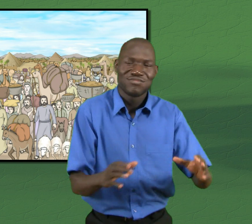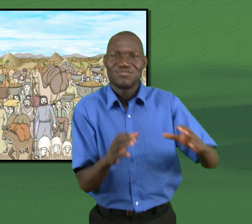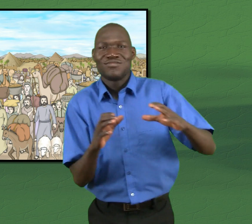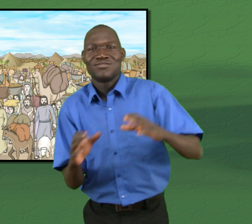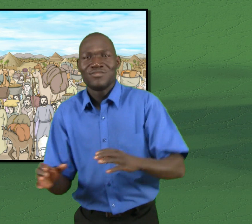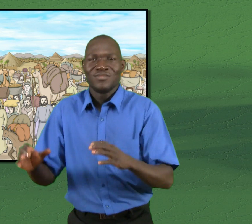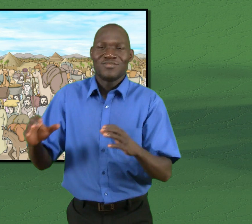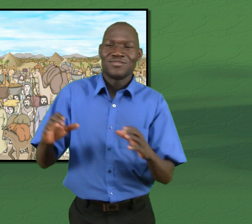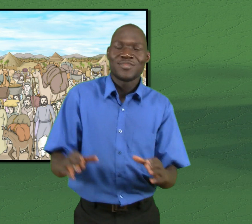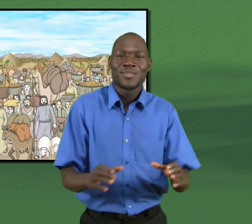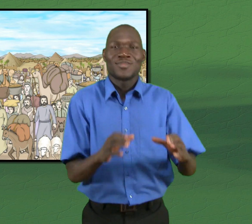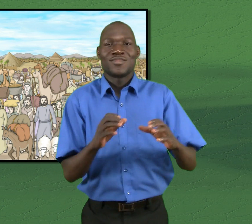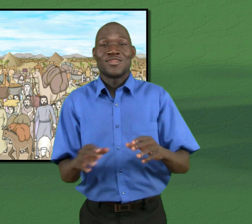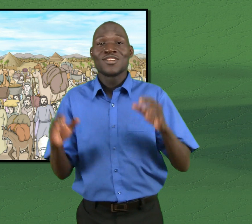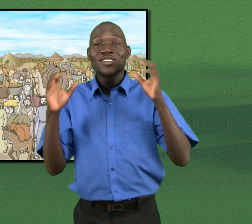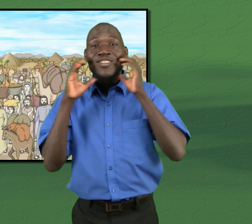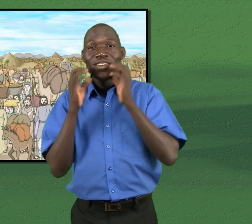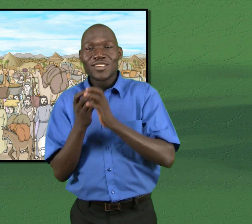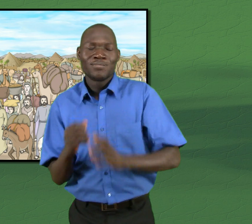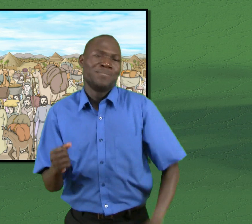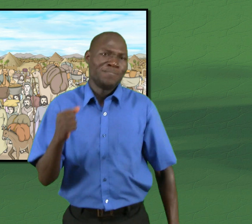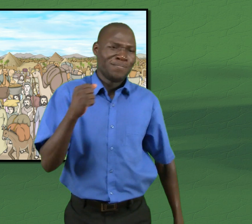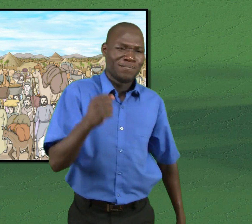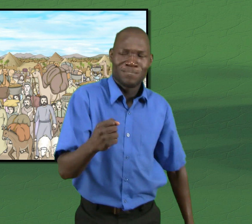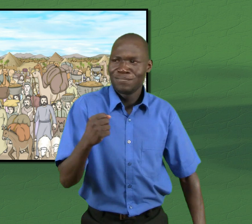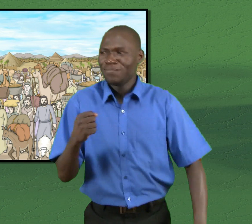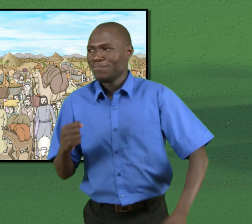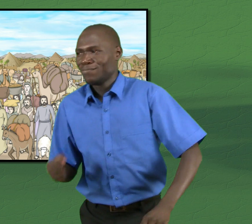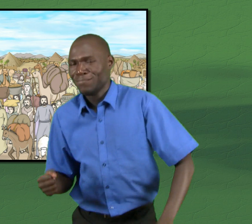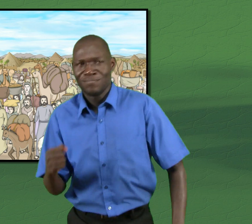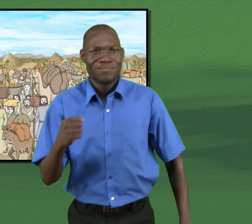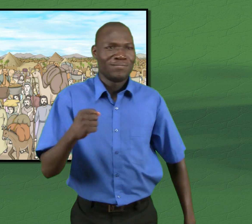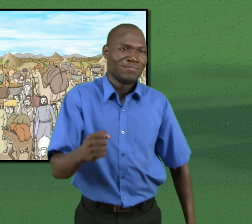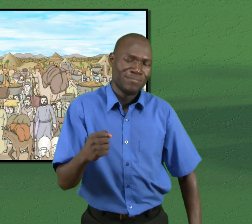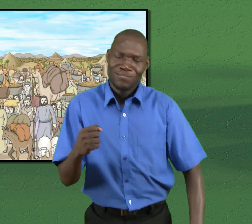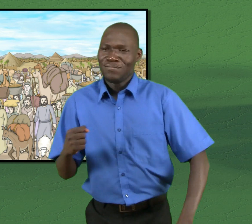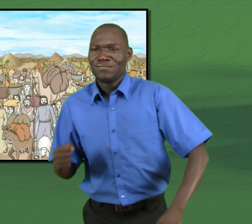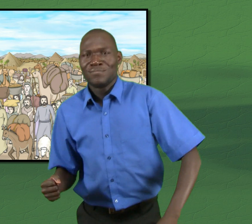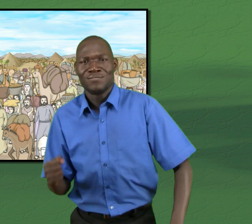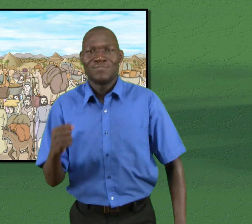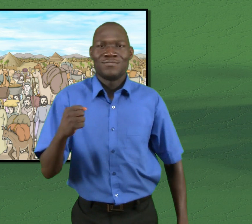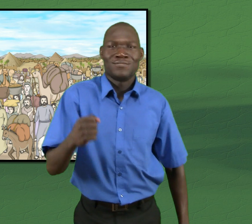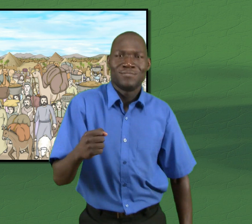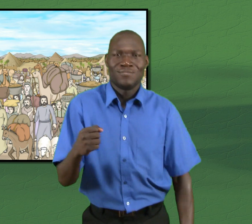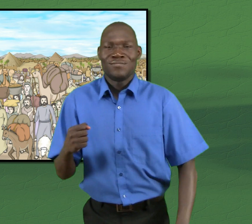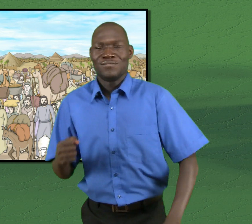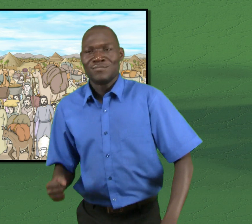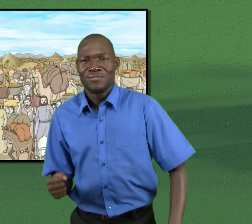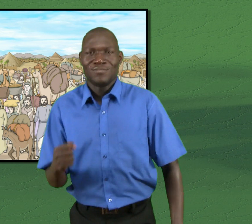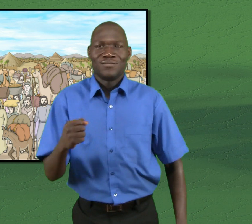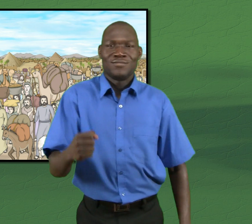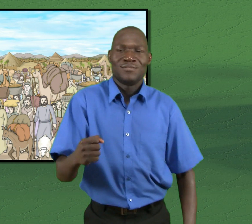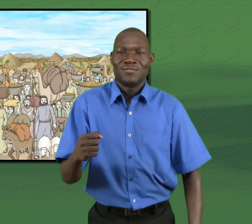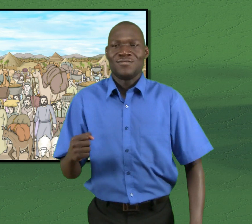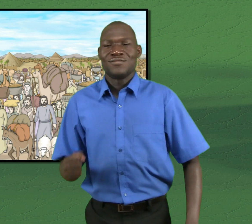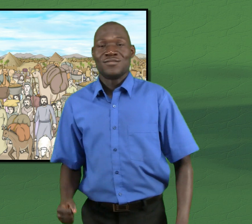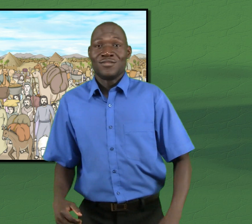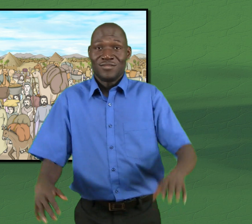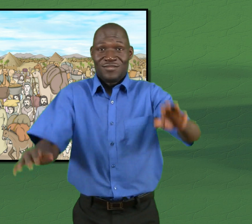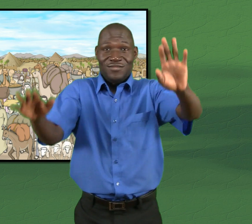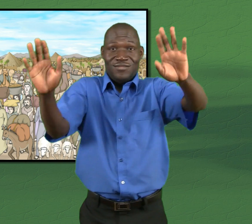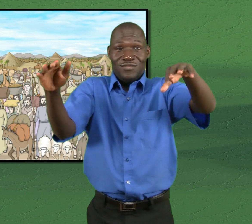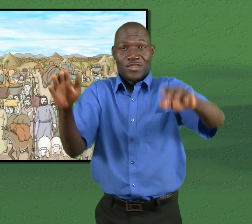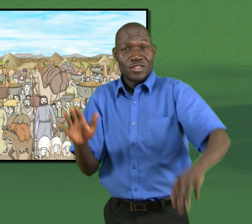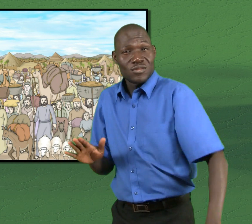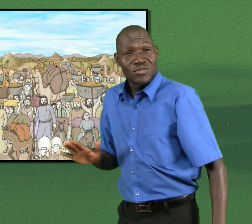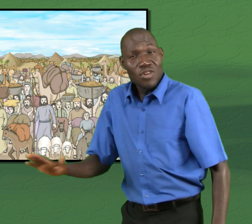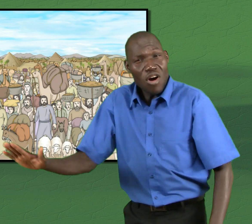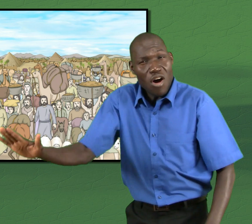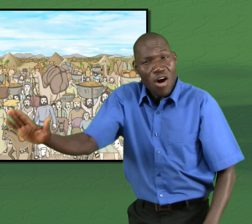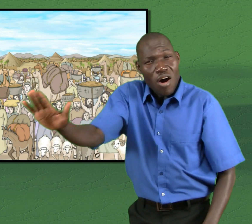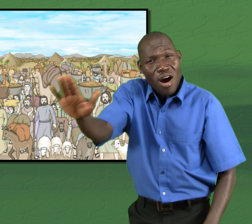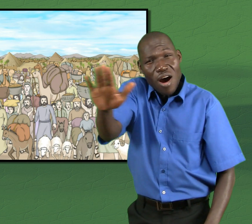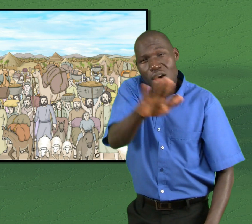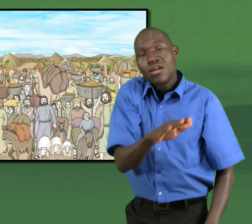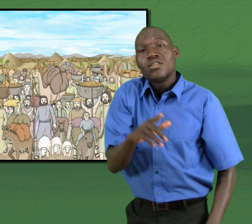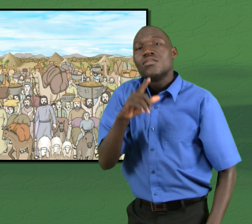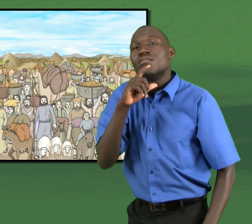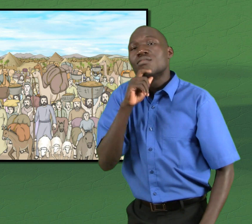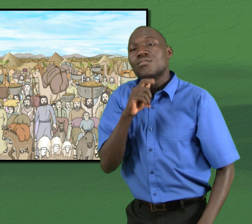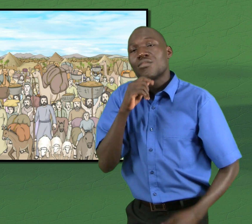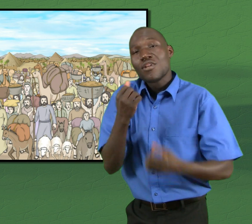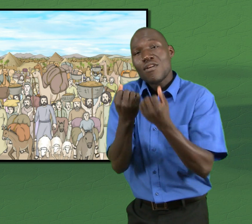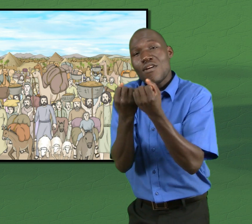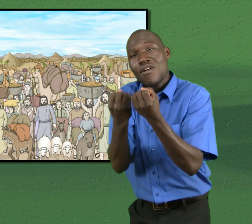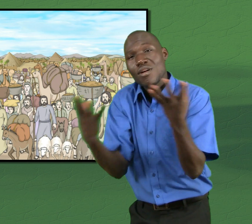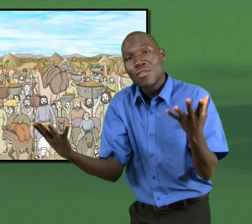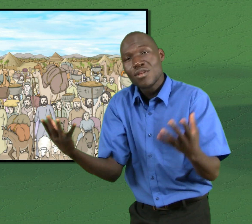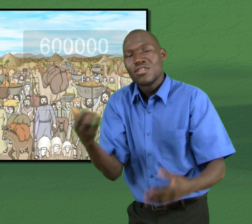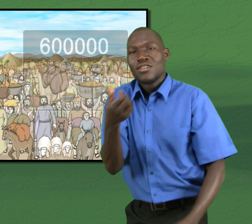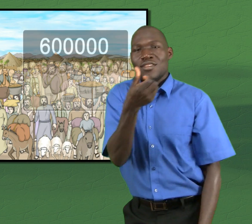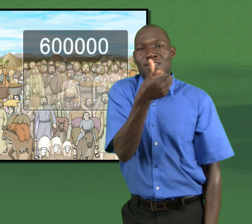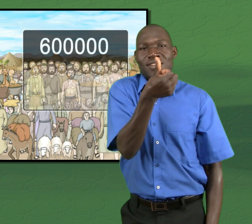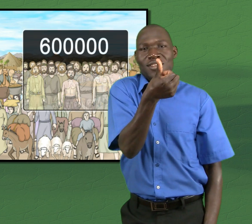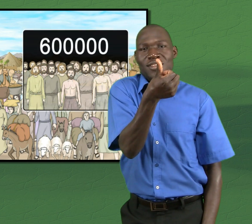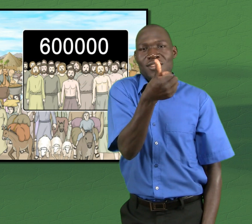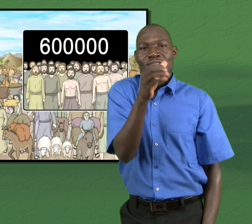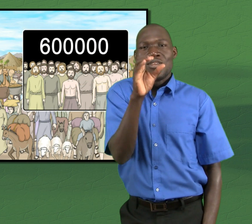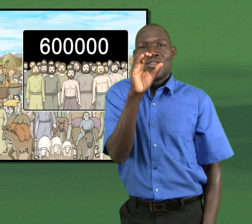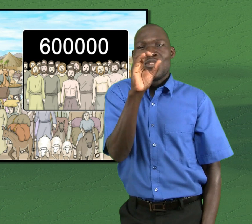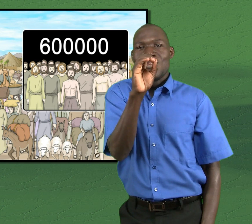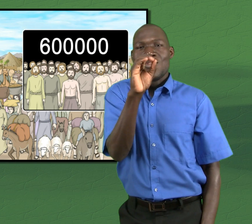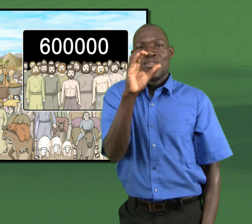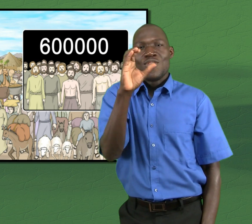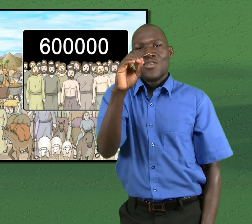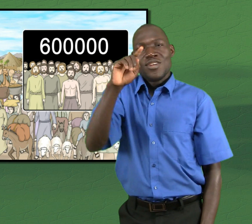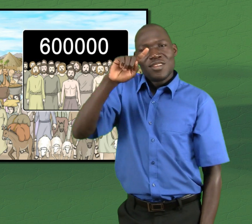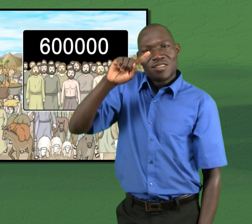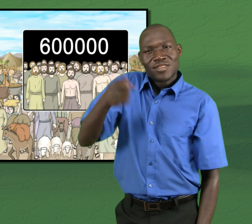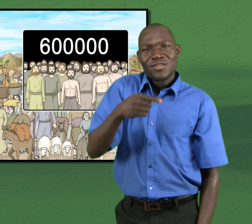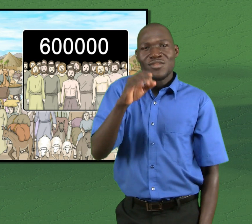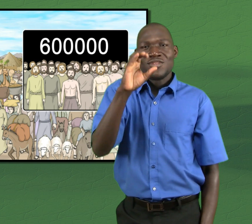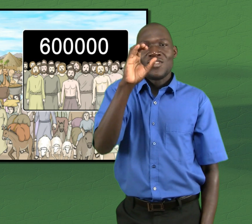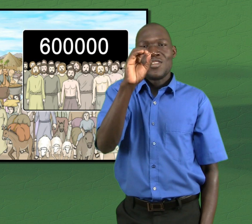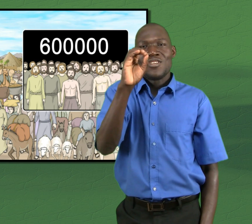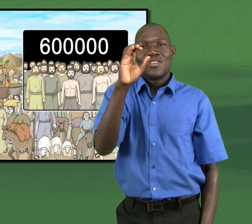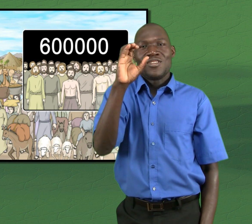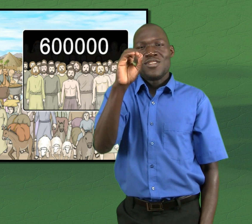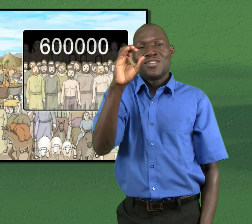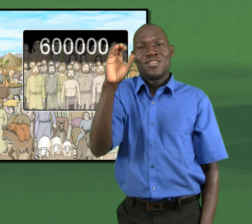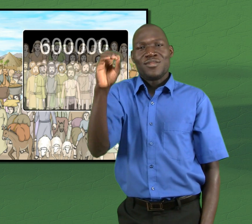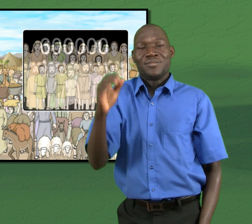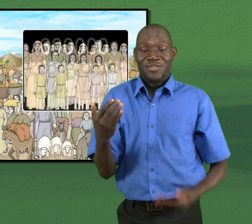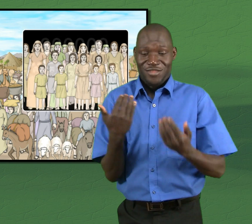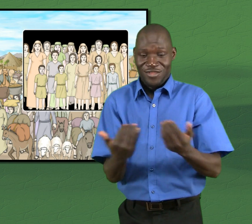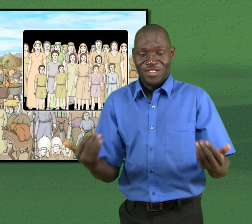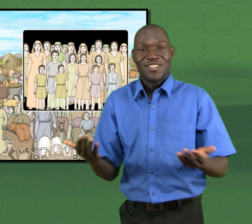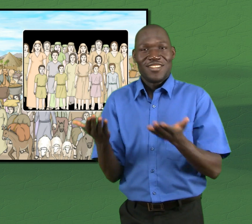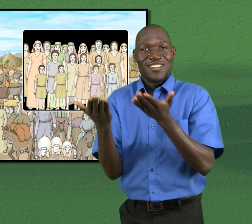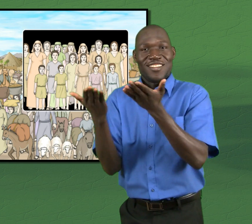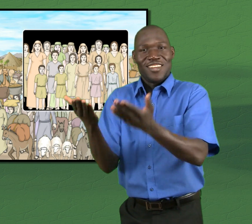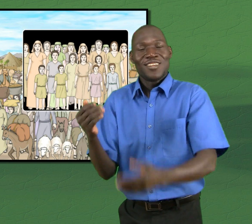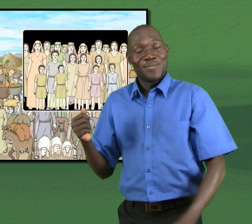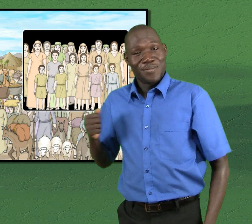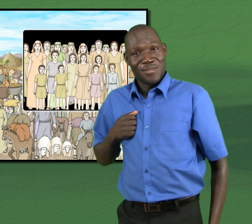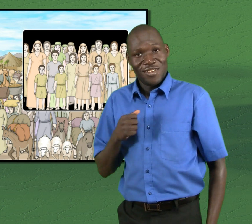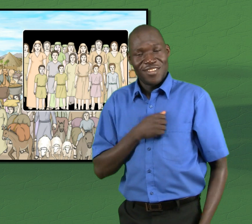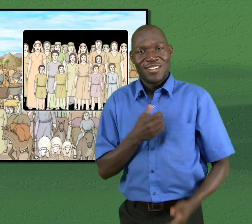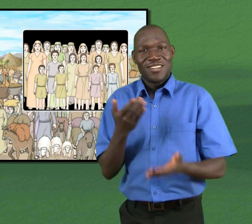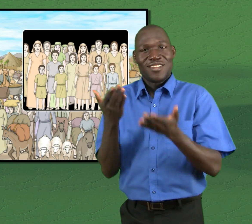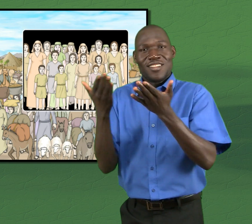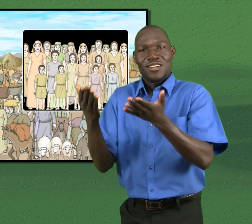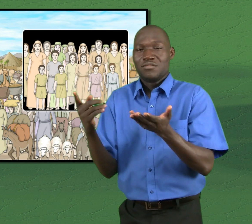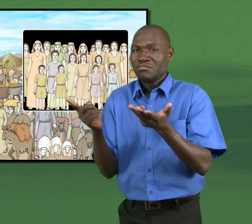Since their dough had no leaven, the people baked what they had brought out of Egypt into unleavened loaves.